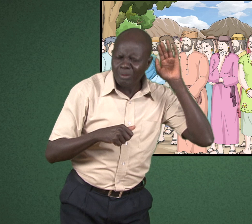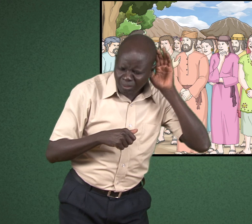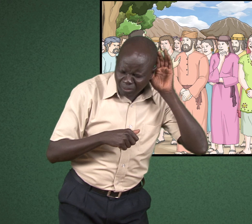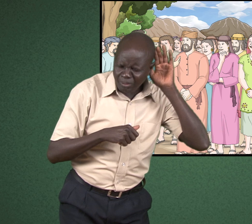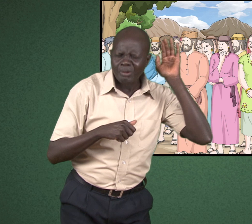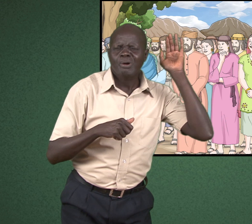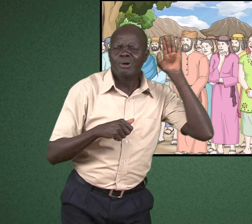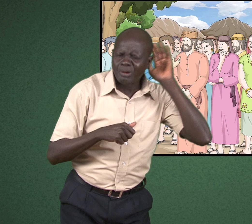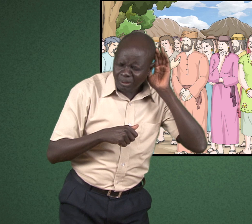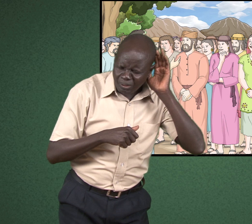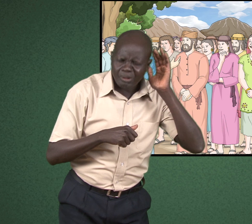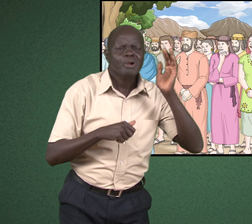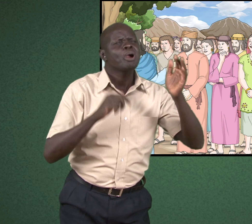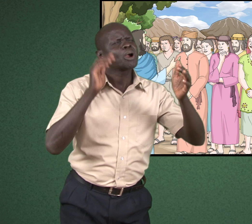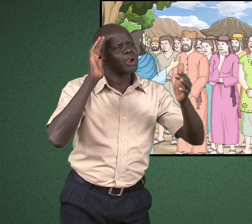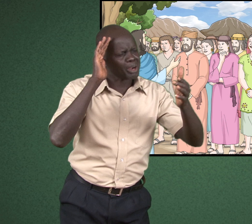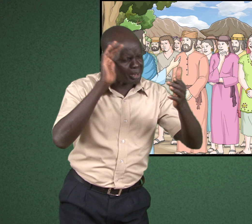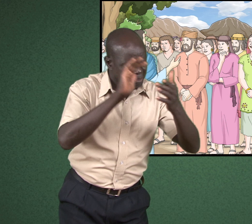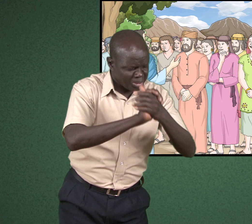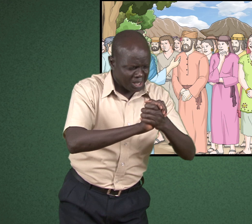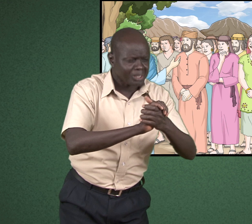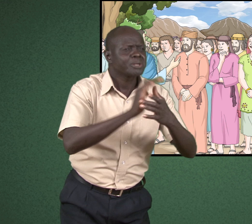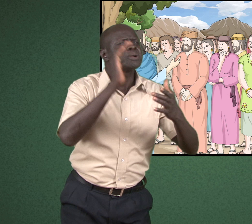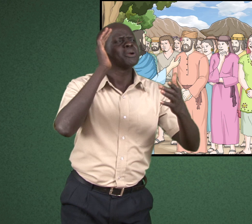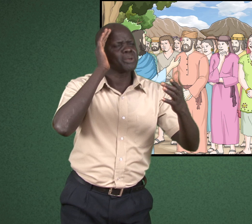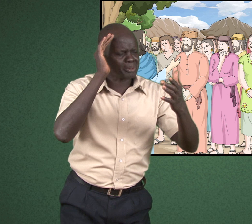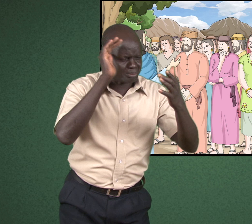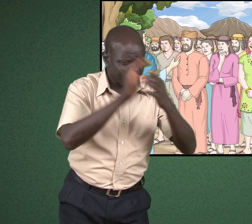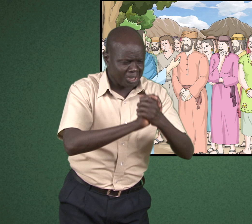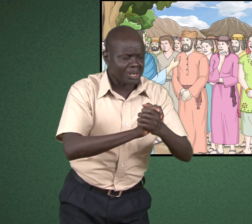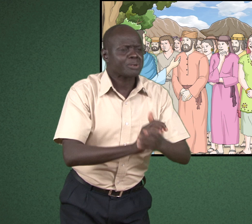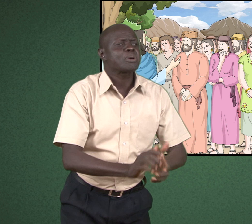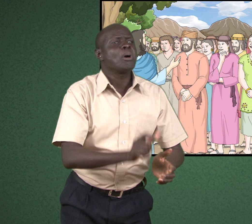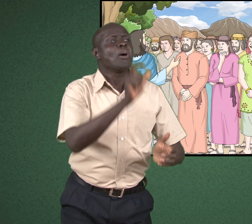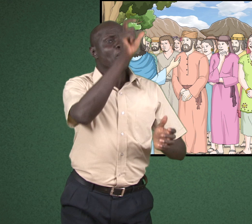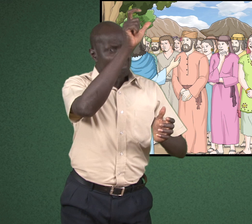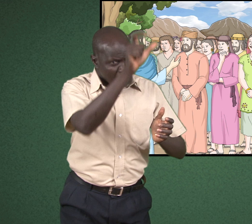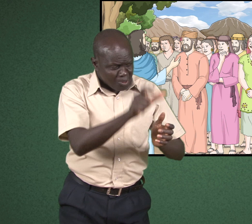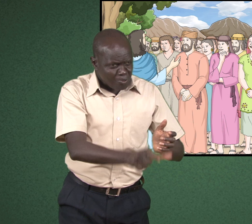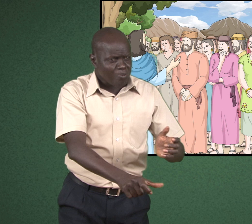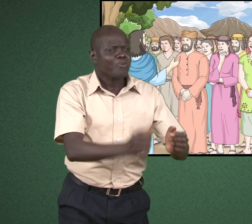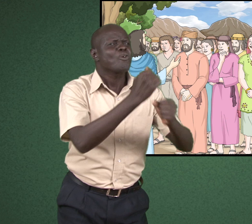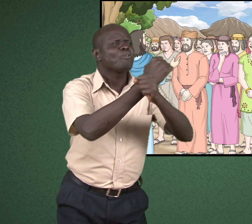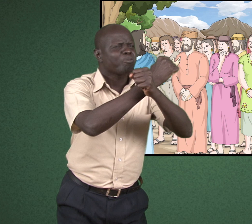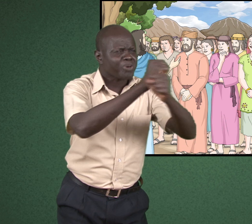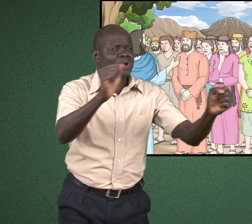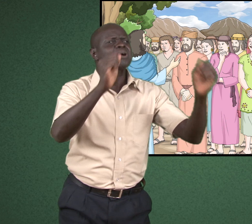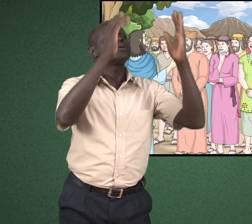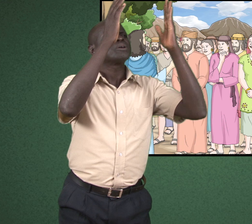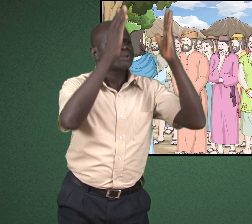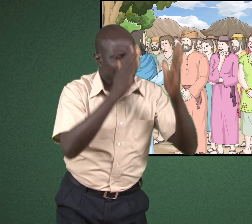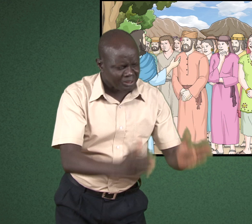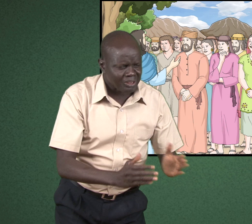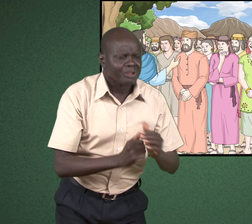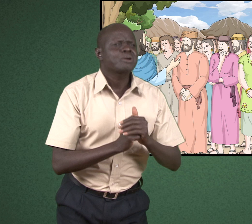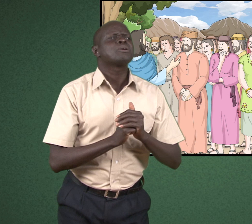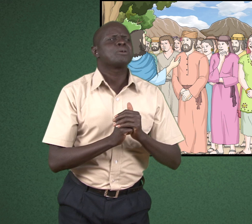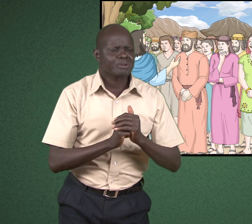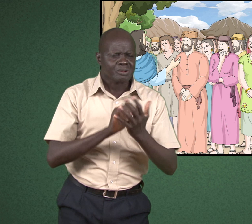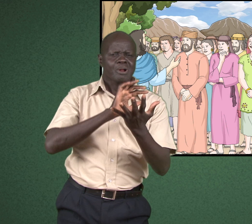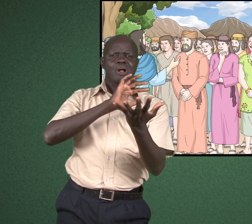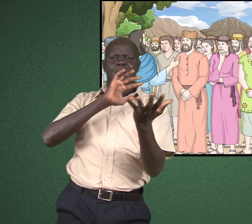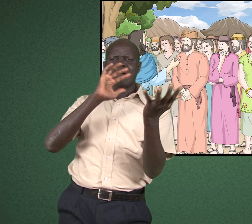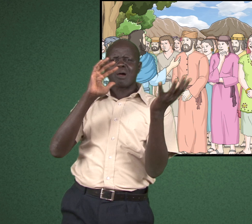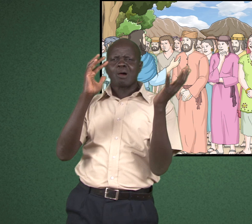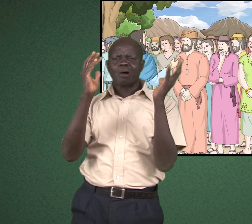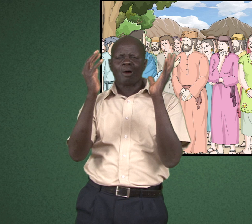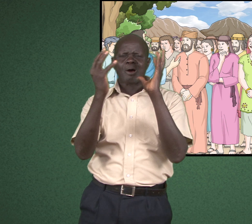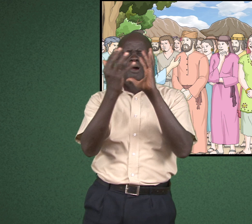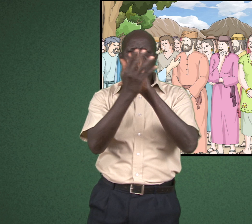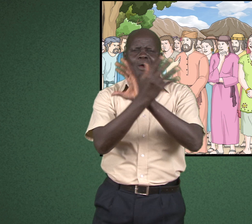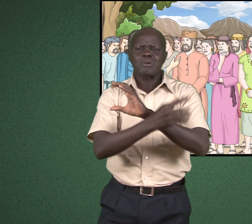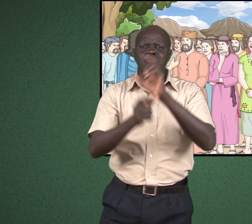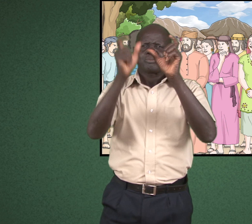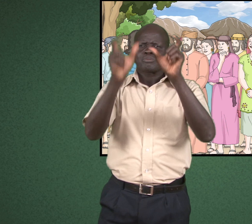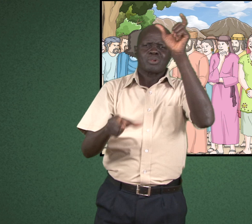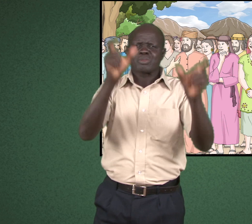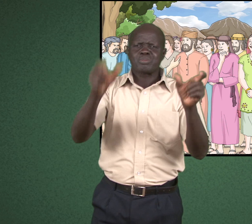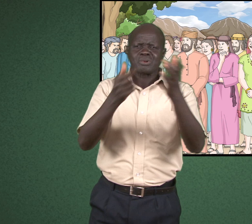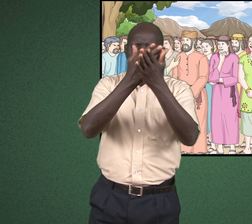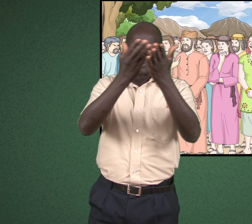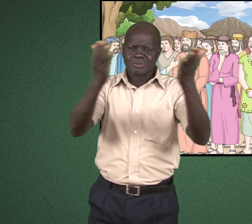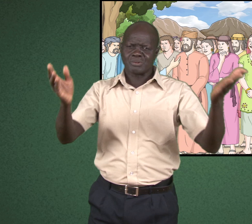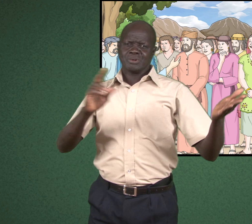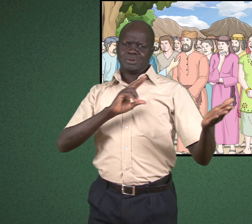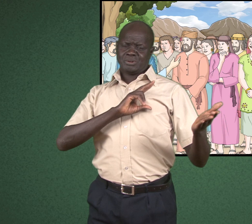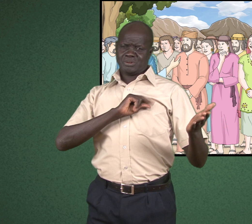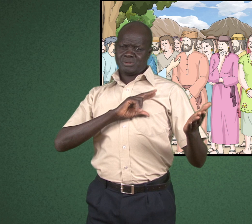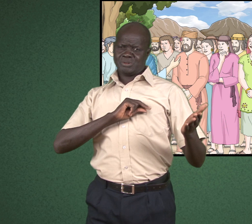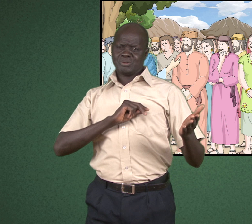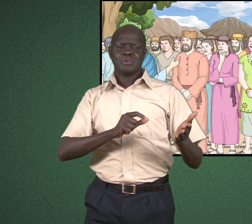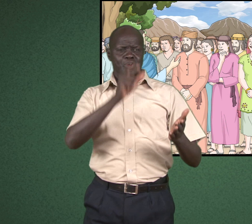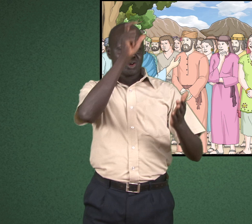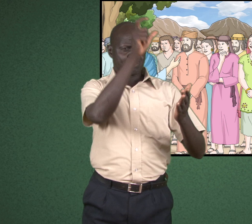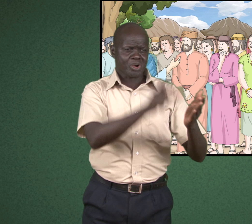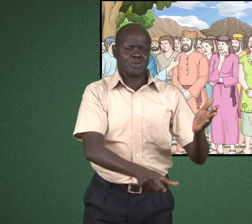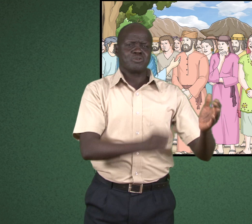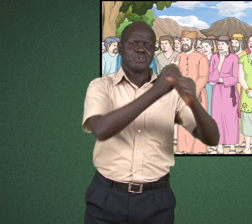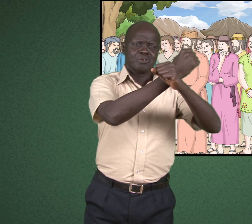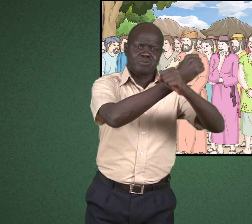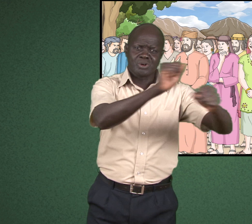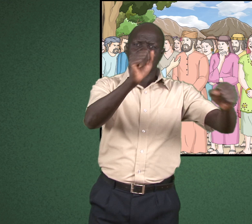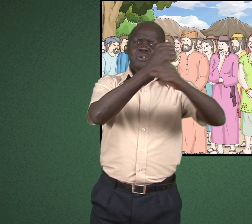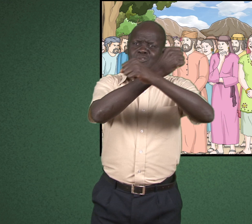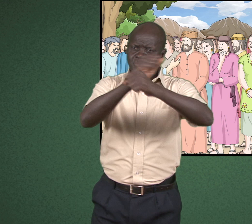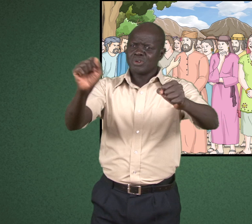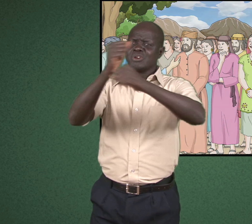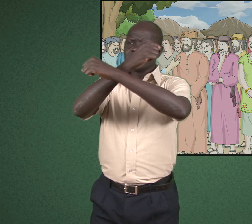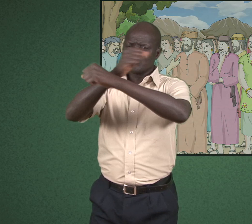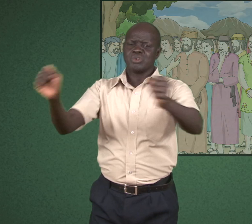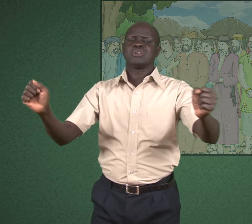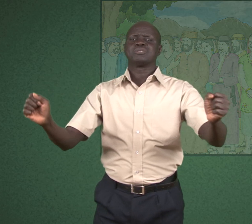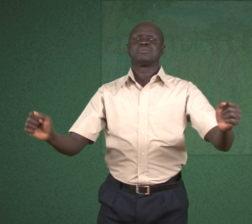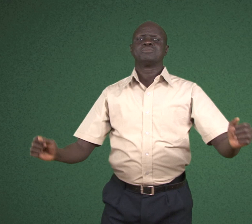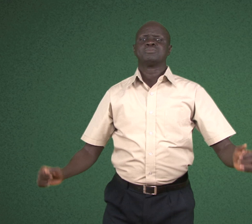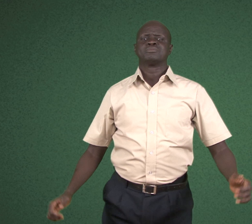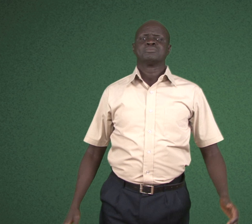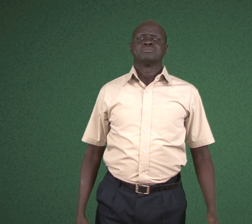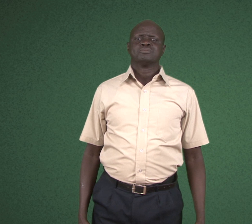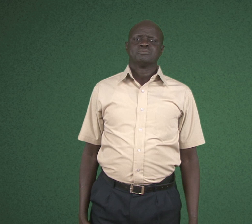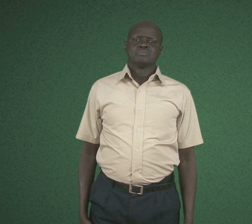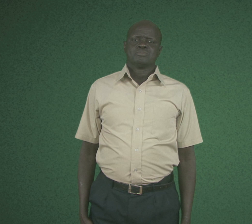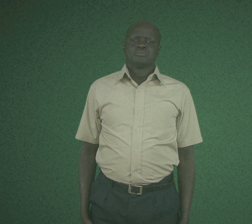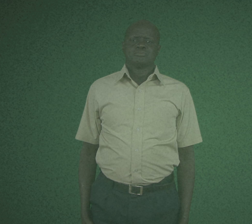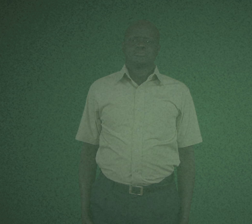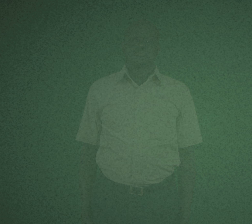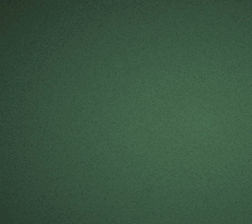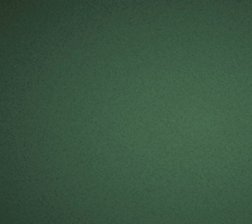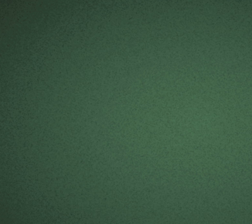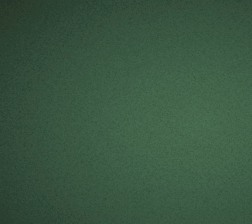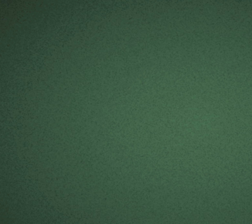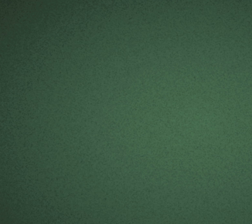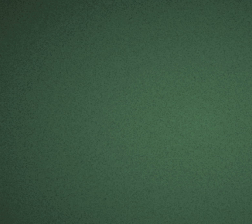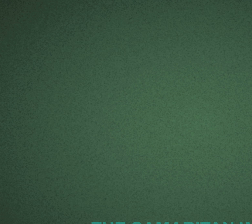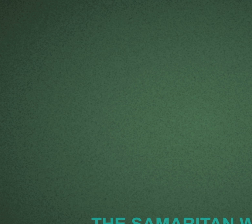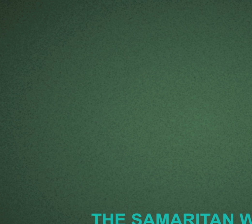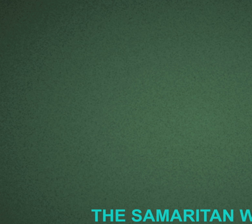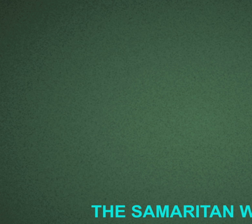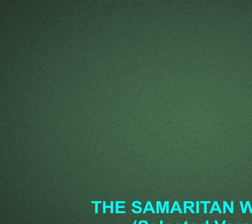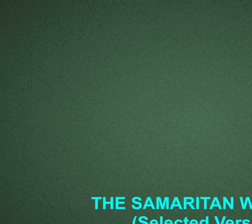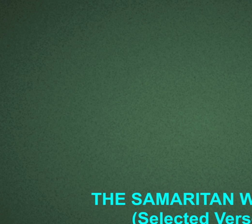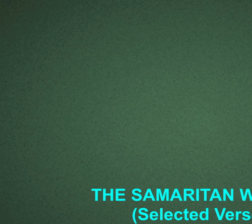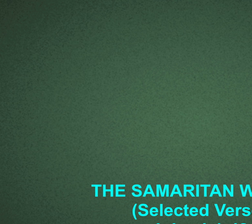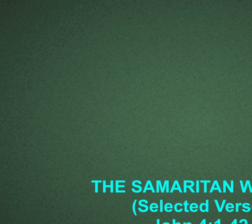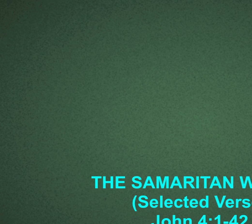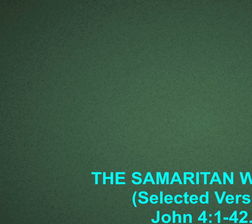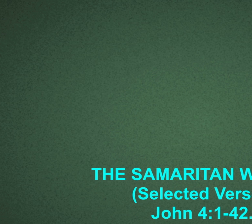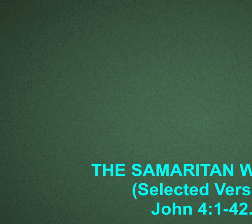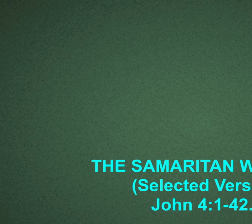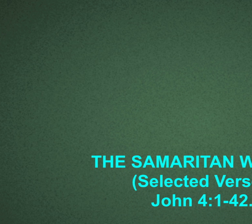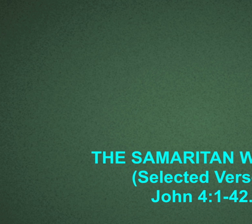we have heard for ourselves, and we know that this man truly is the Savior of the world.”